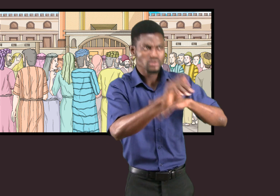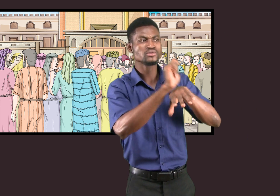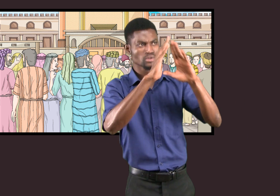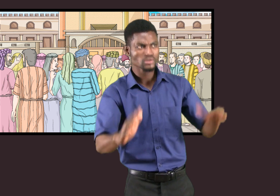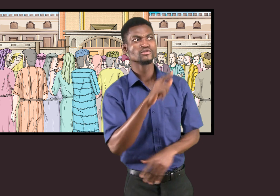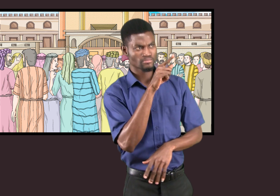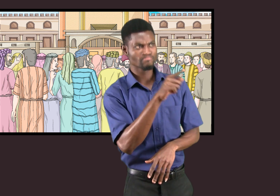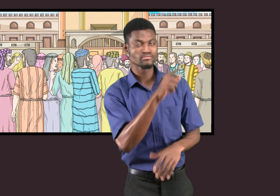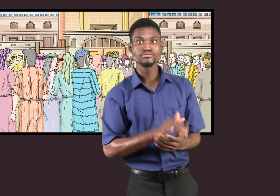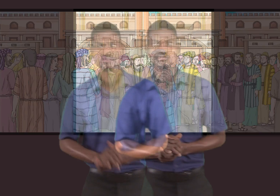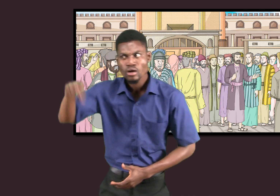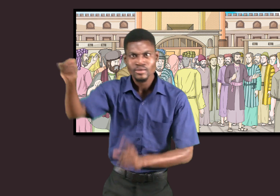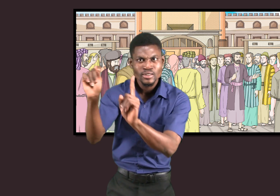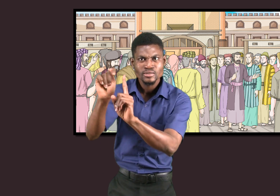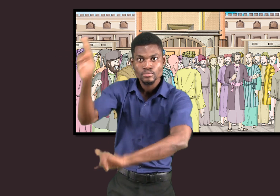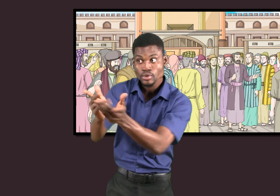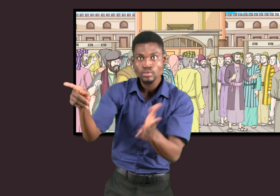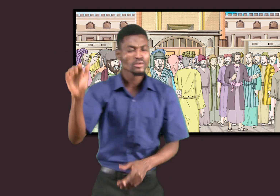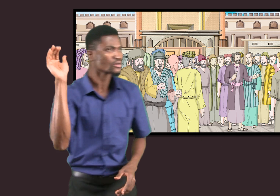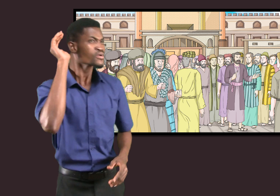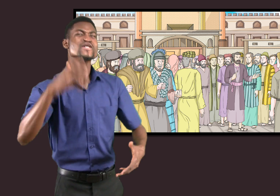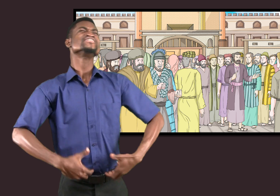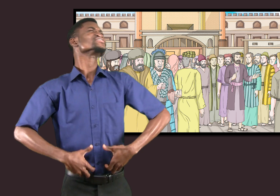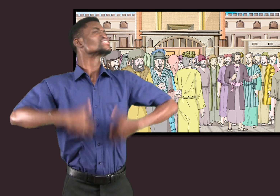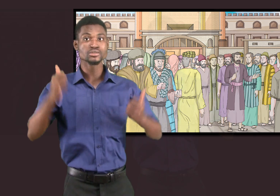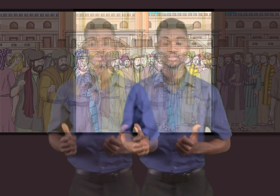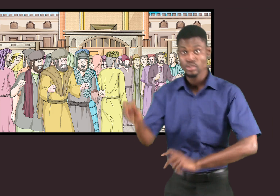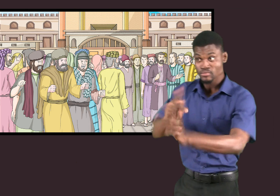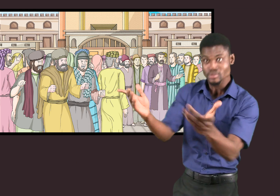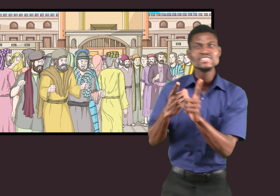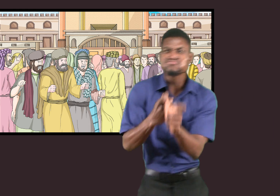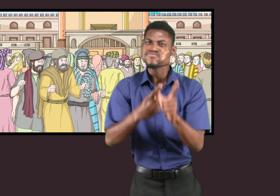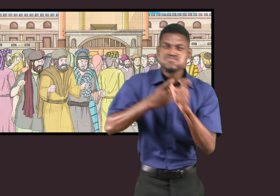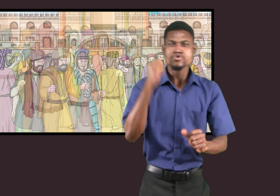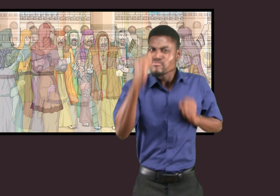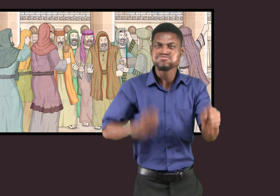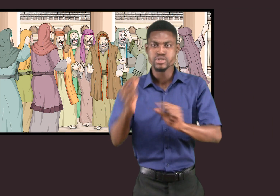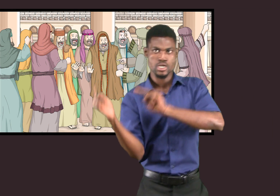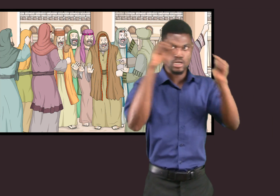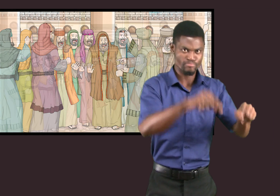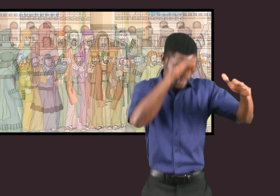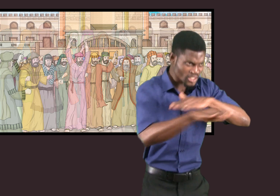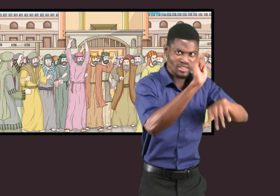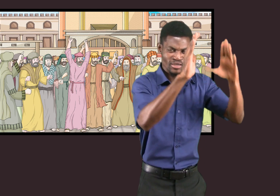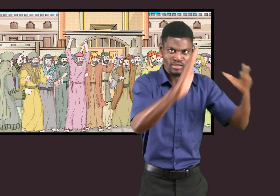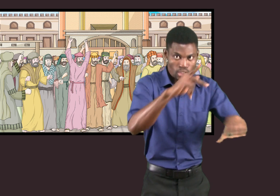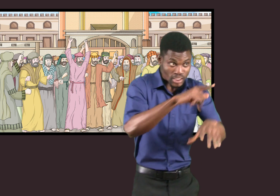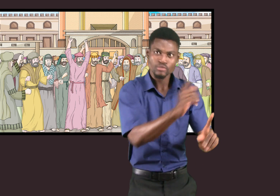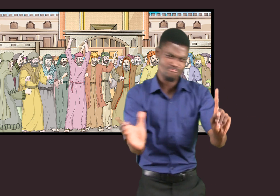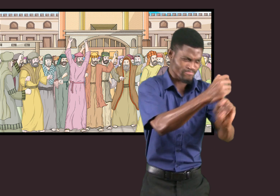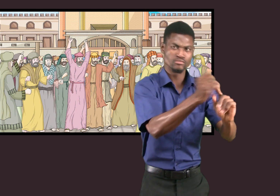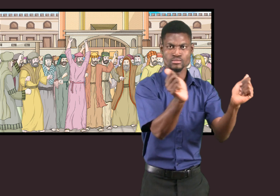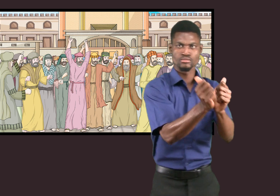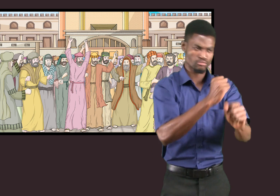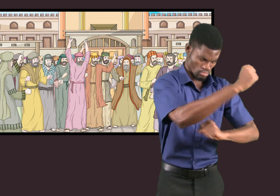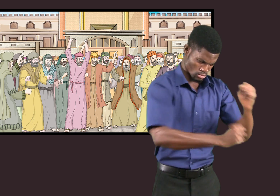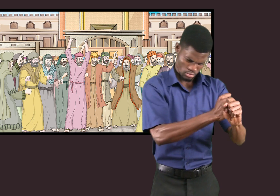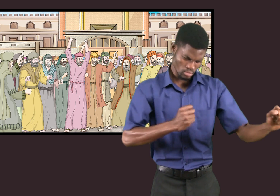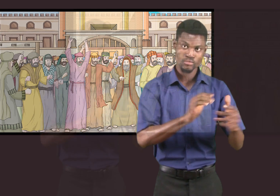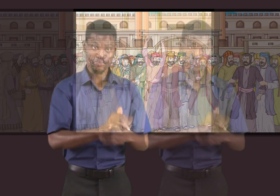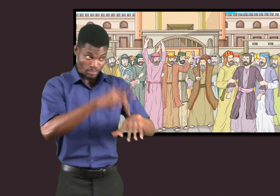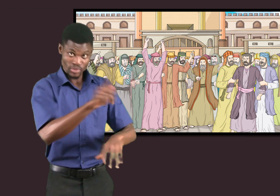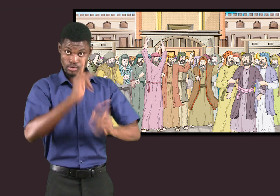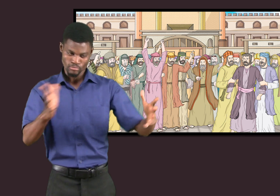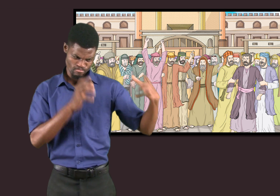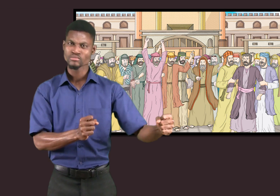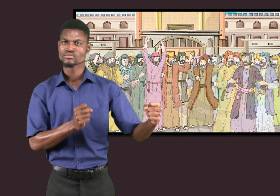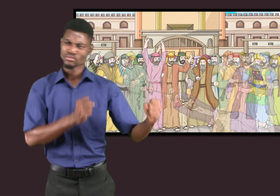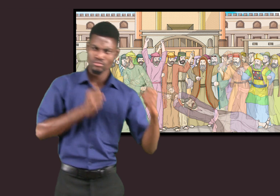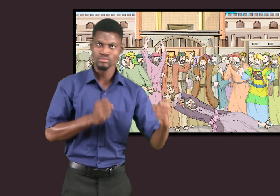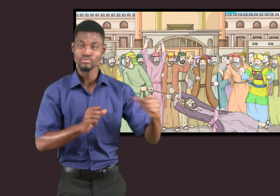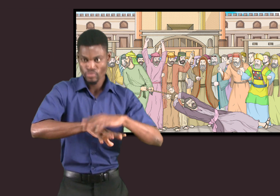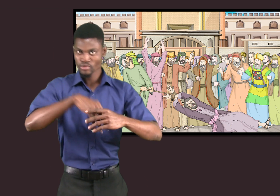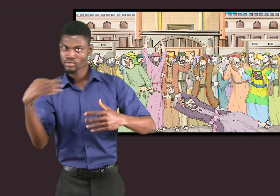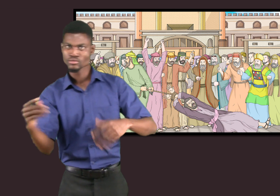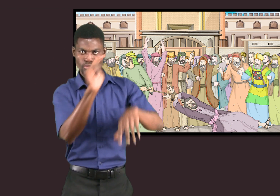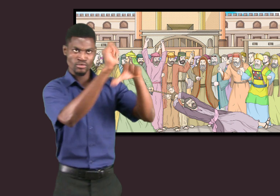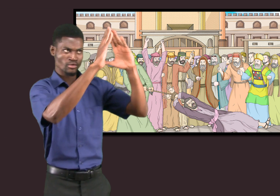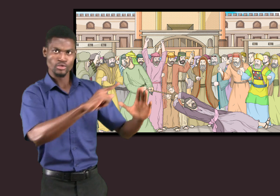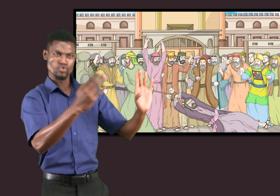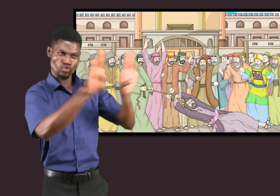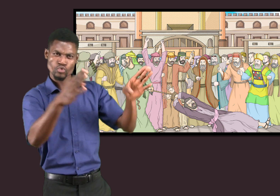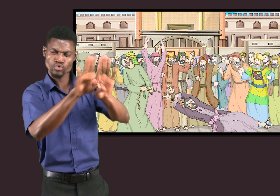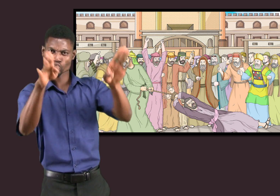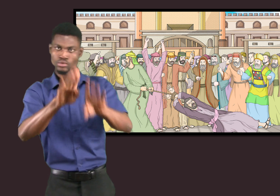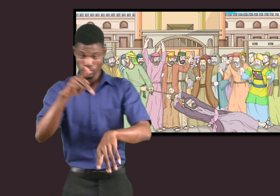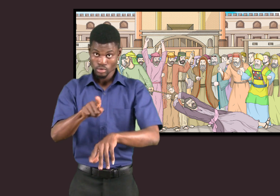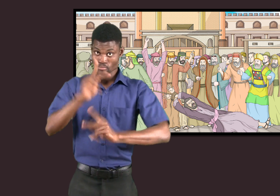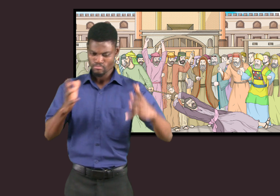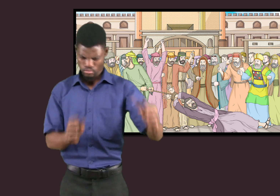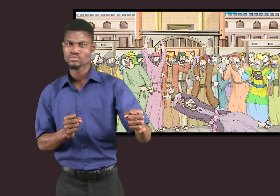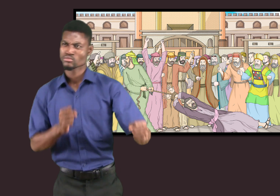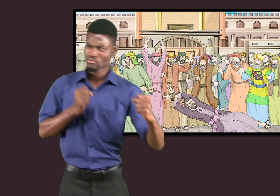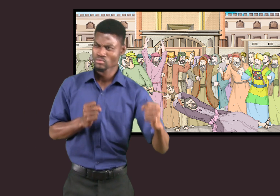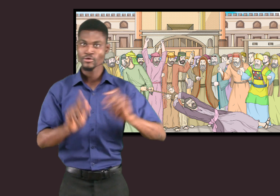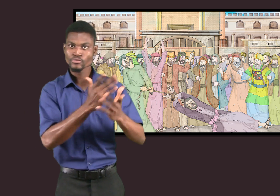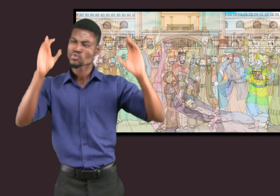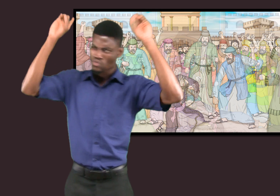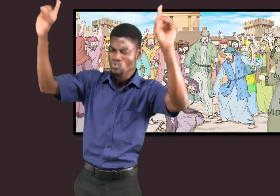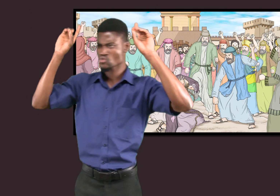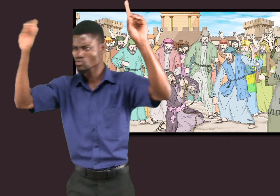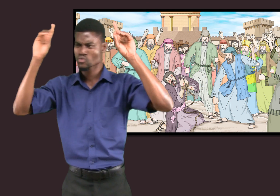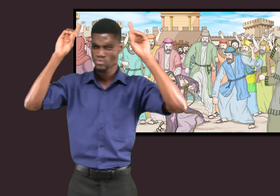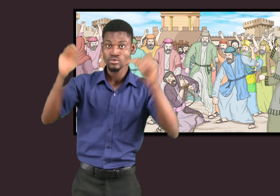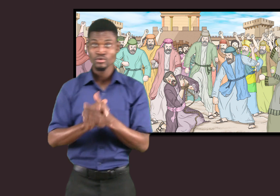They seized Paul and dragged him out of the temple, and at once the gates were shut.